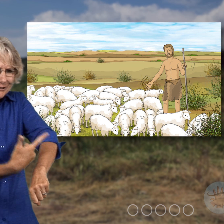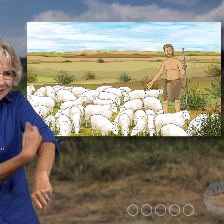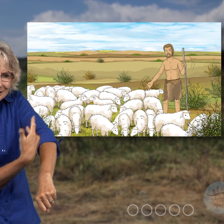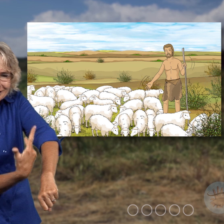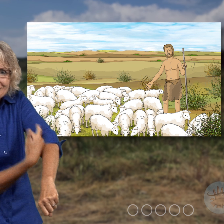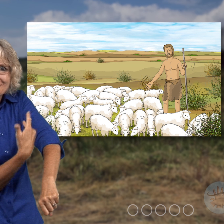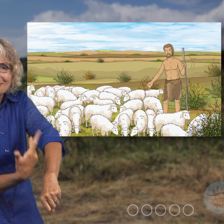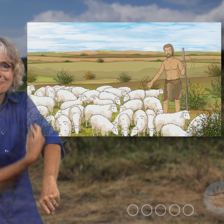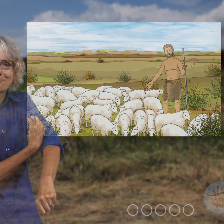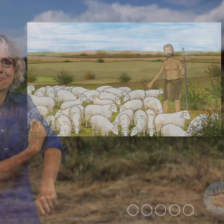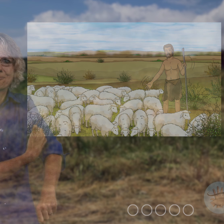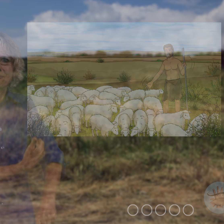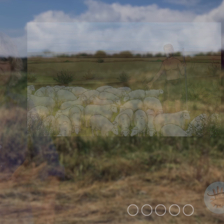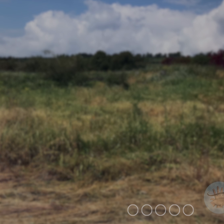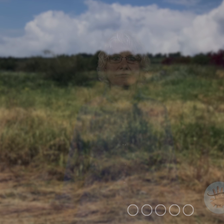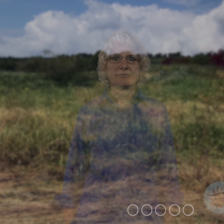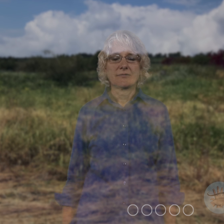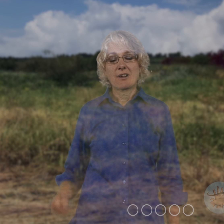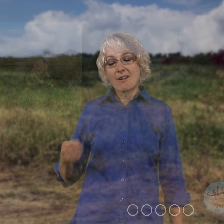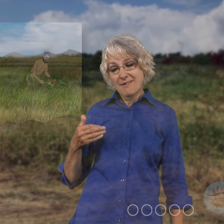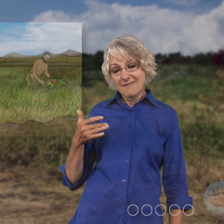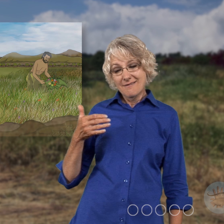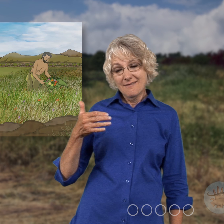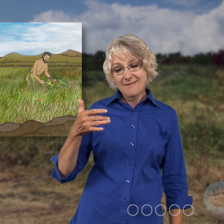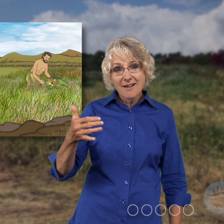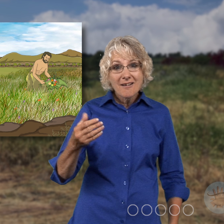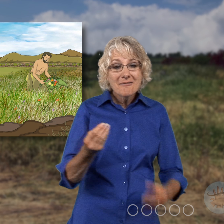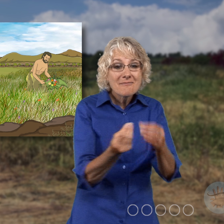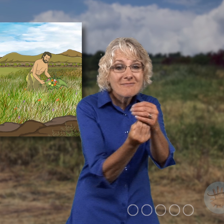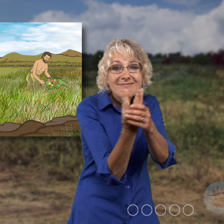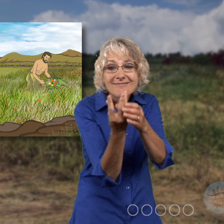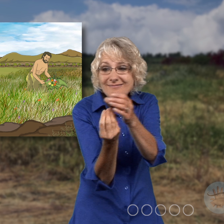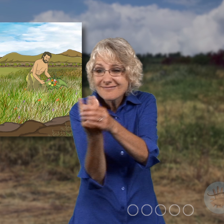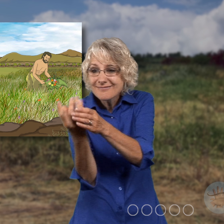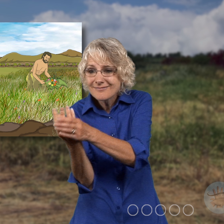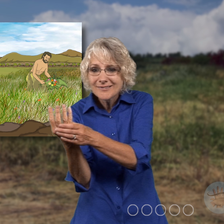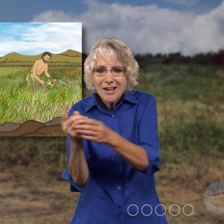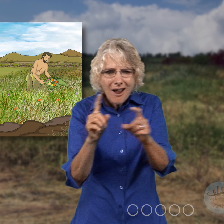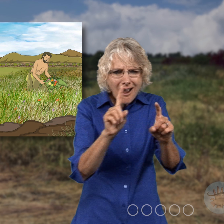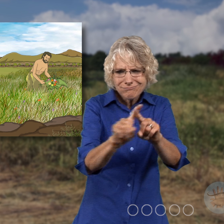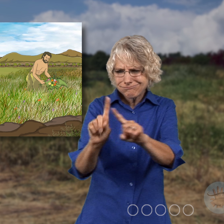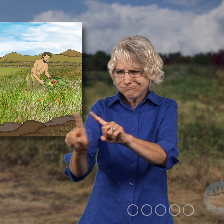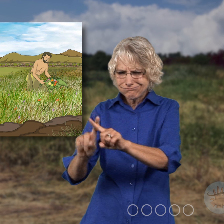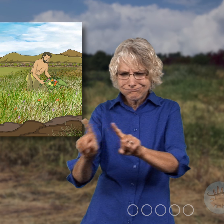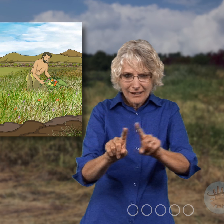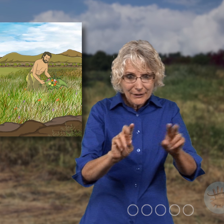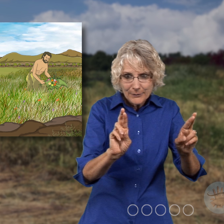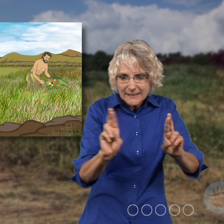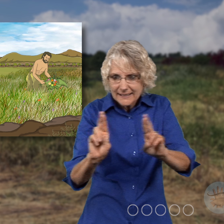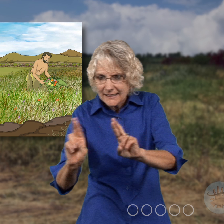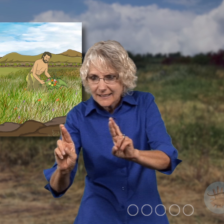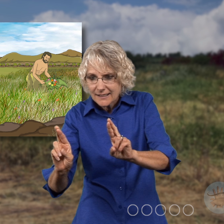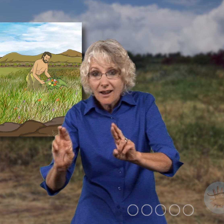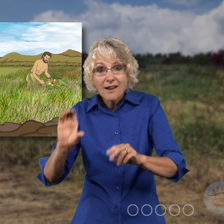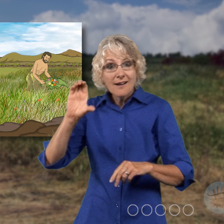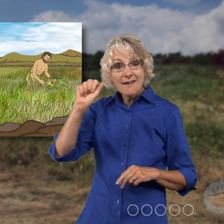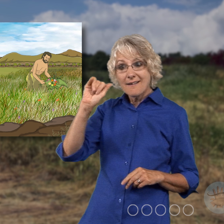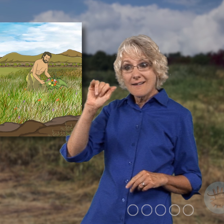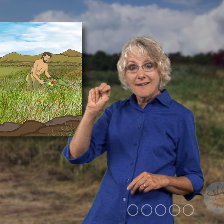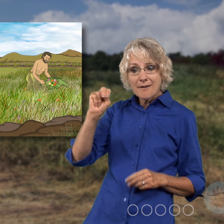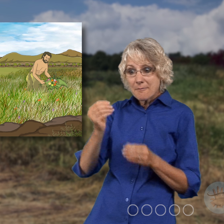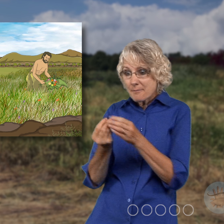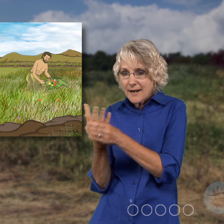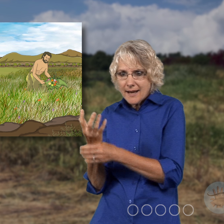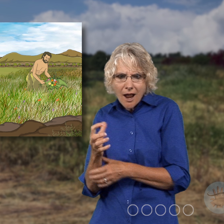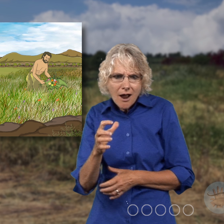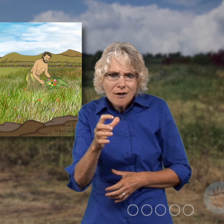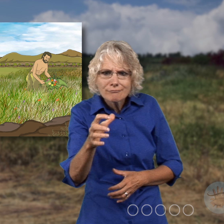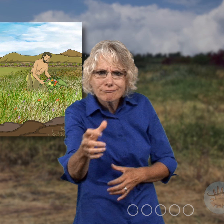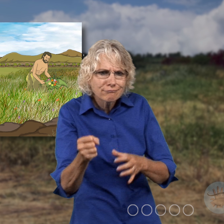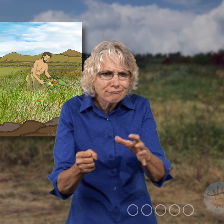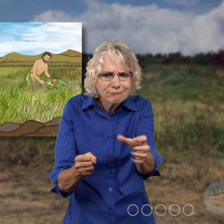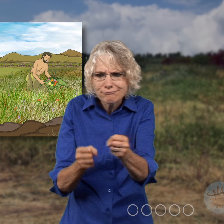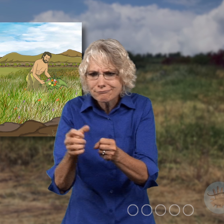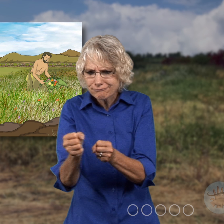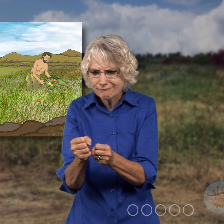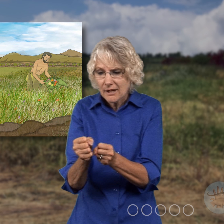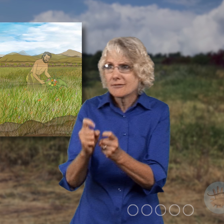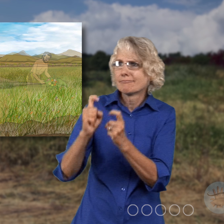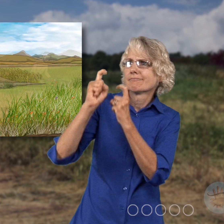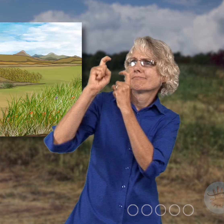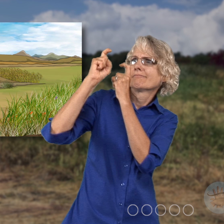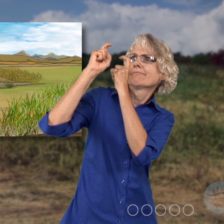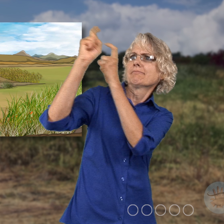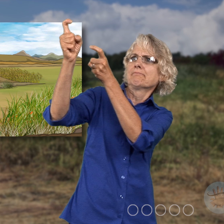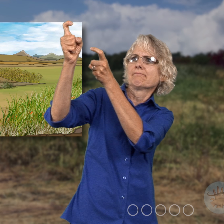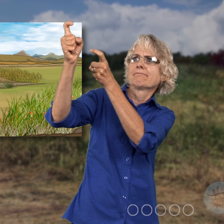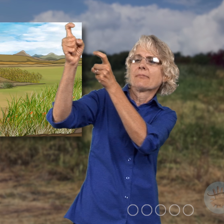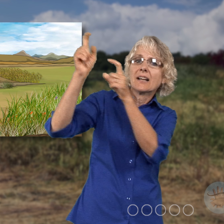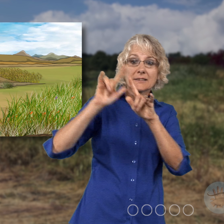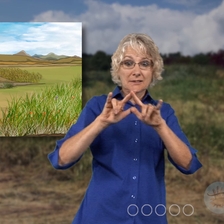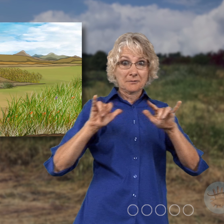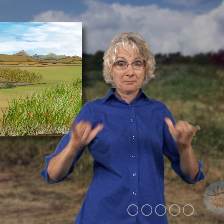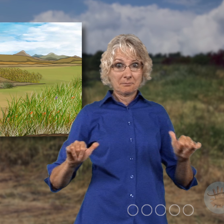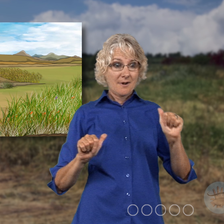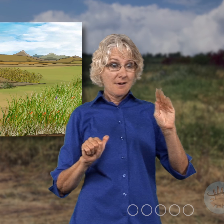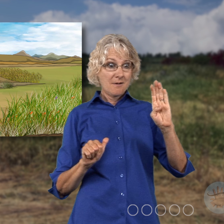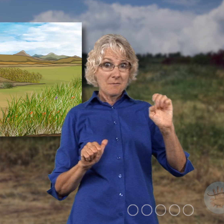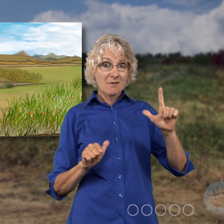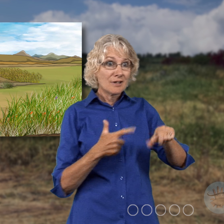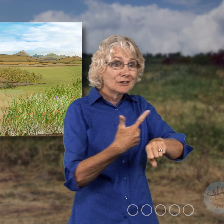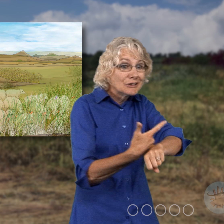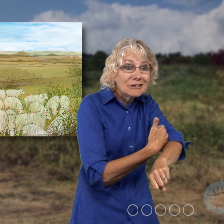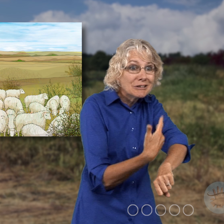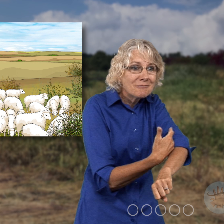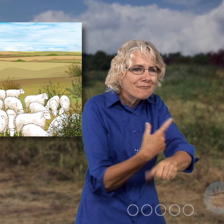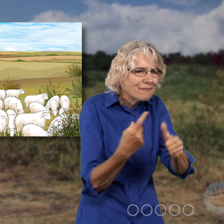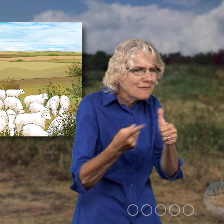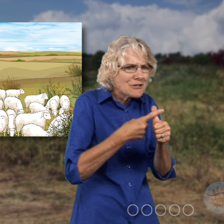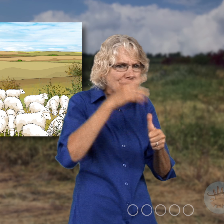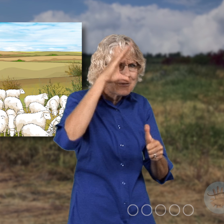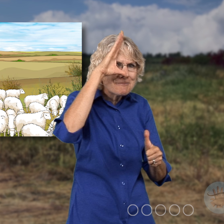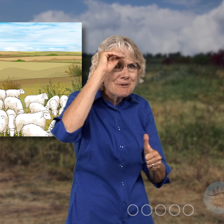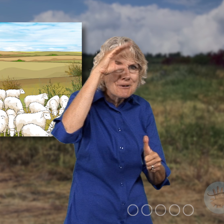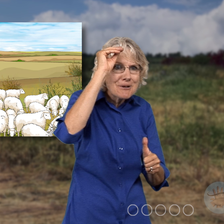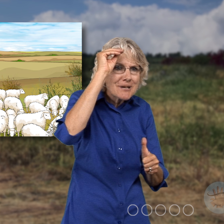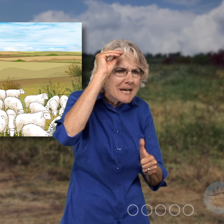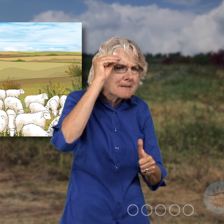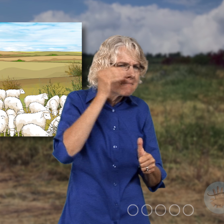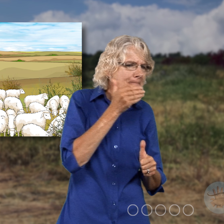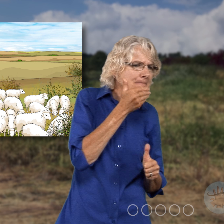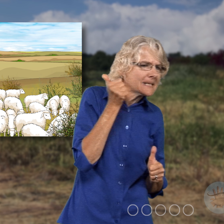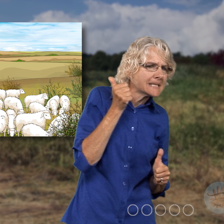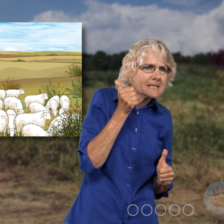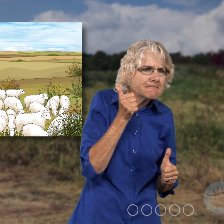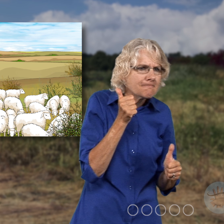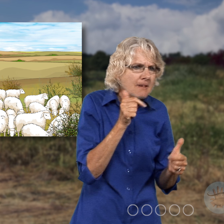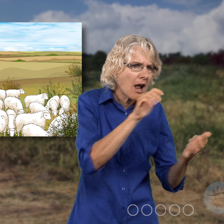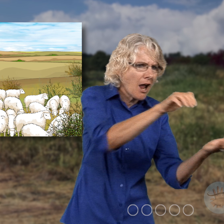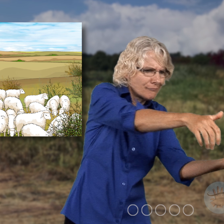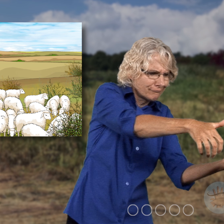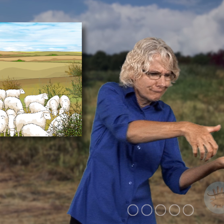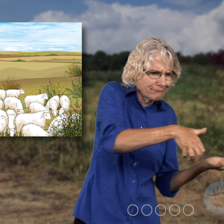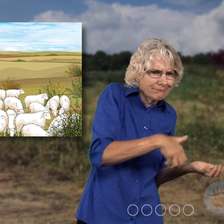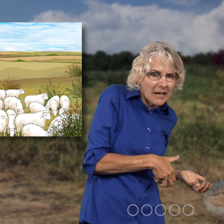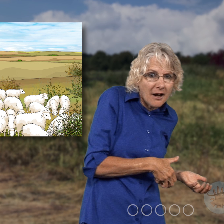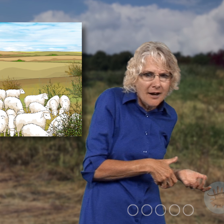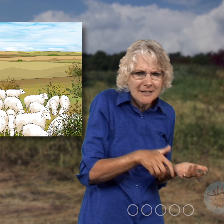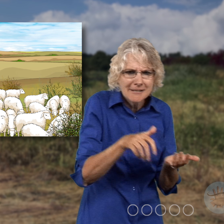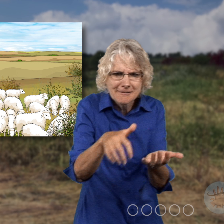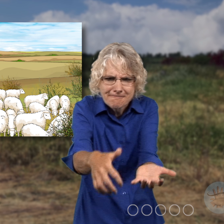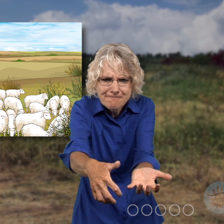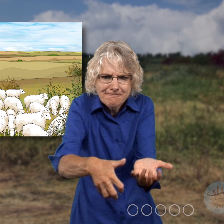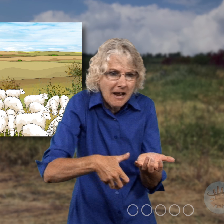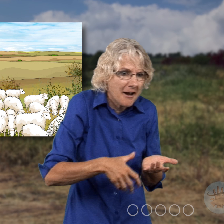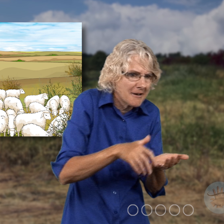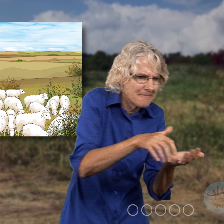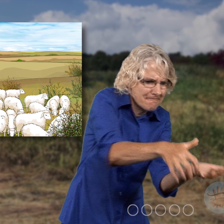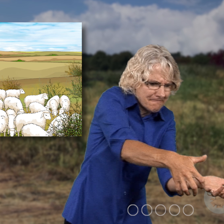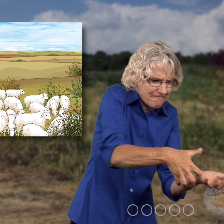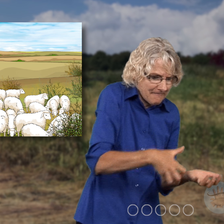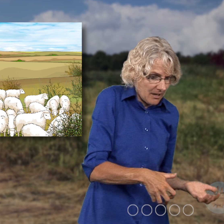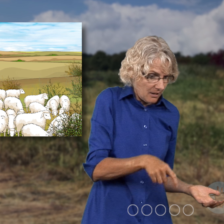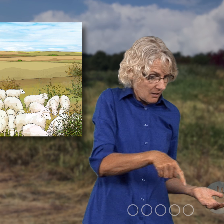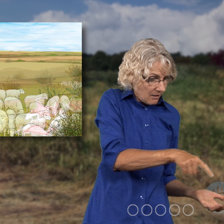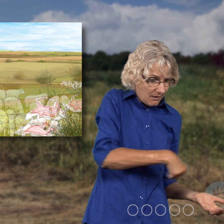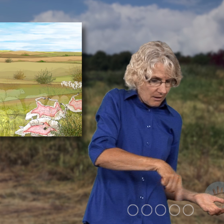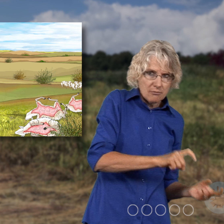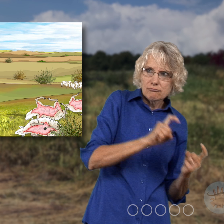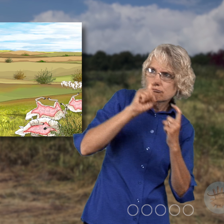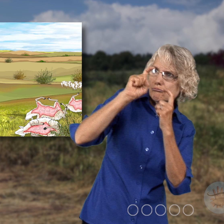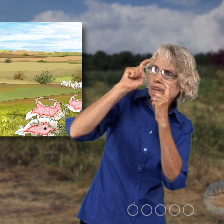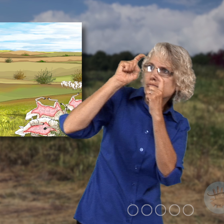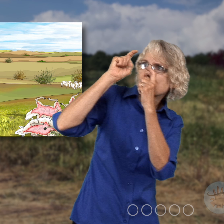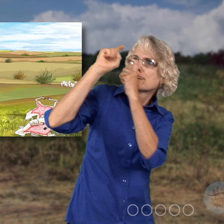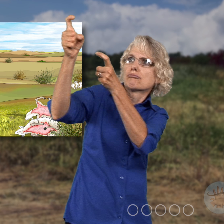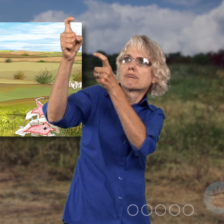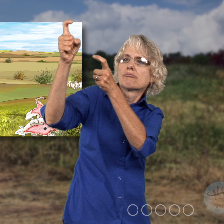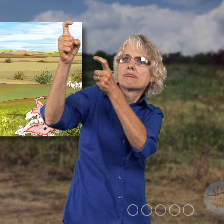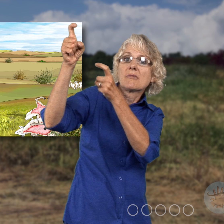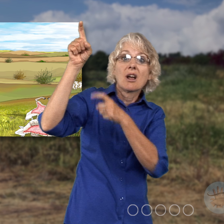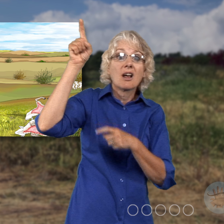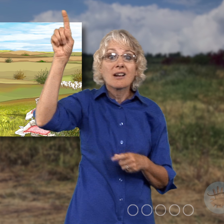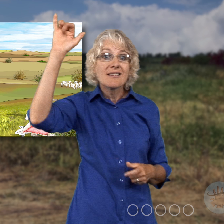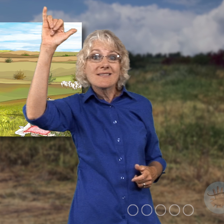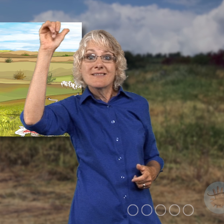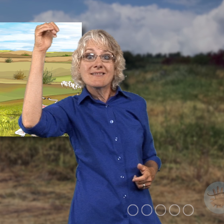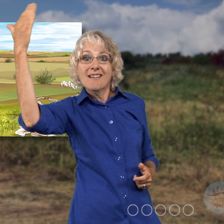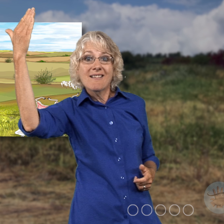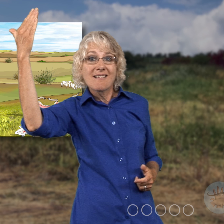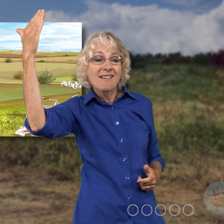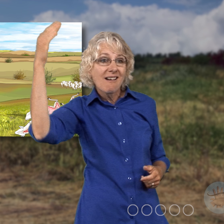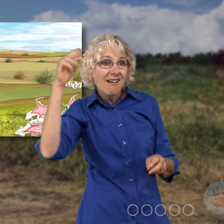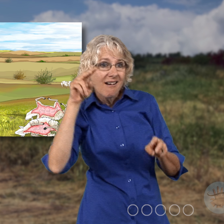So in the course of time, Cain brought some of the fruit of the soil as an offering to the LORD, while Abel brought the best portions of the firstborn of his flock.